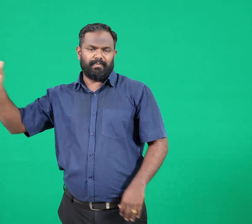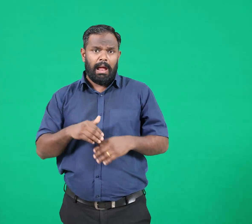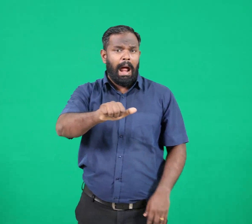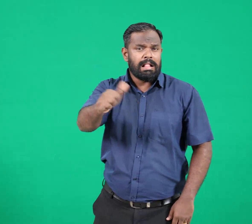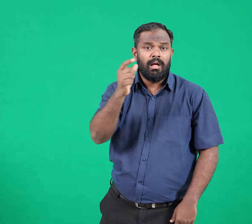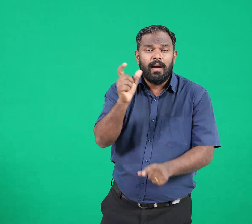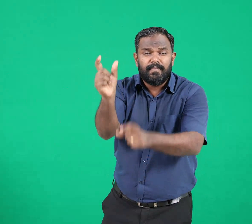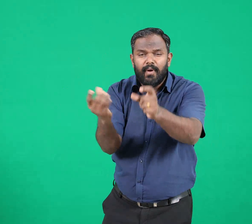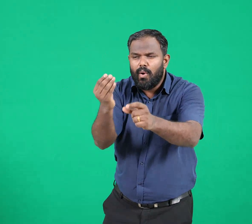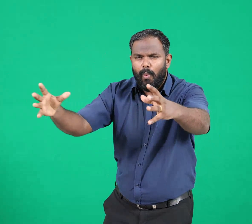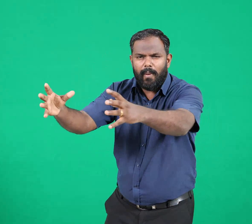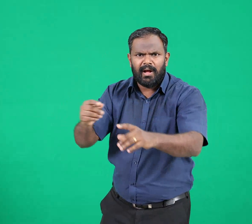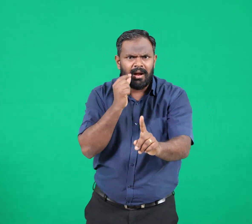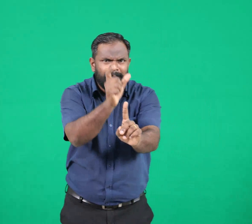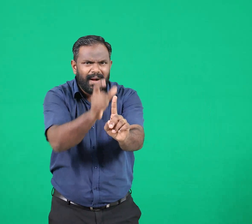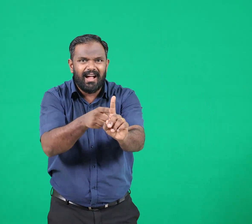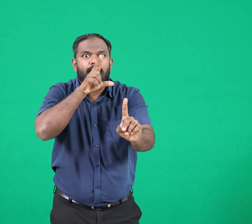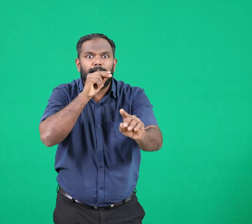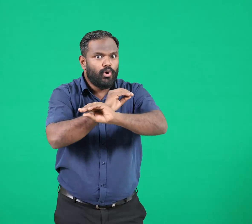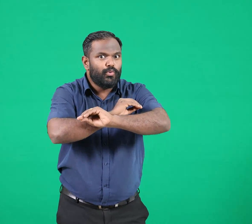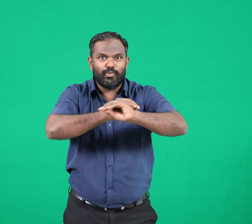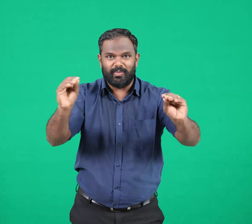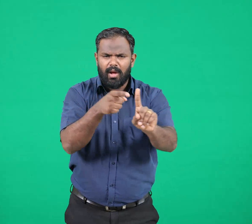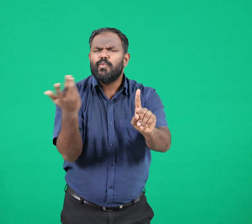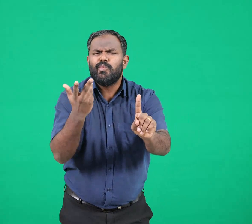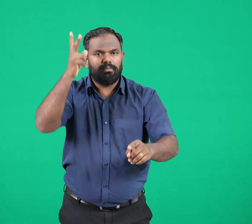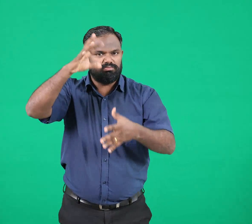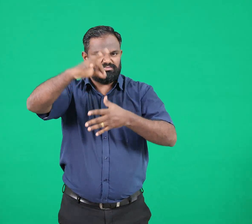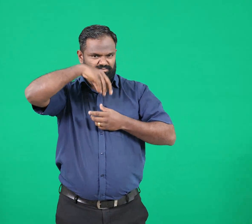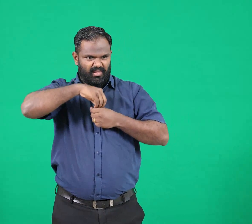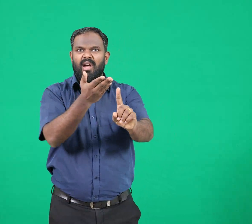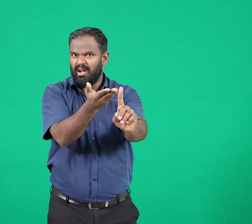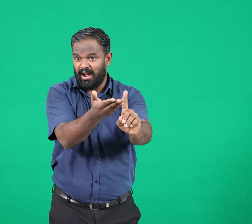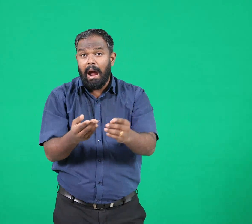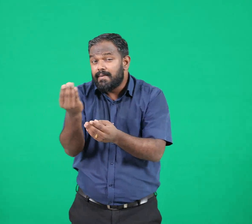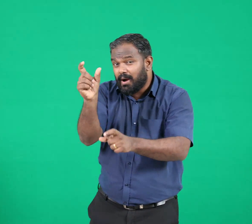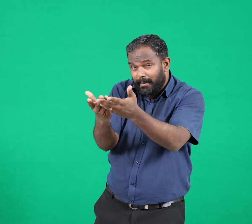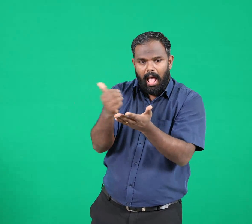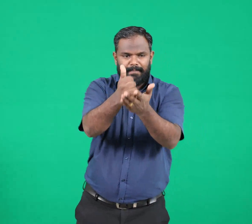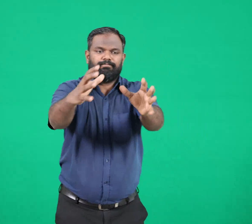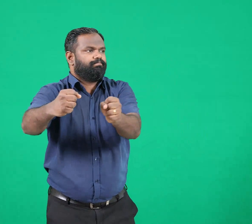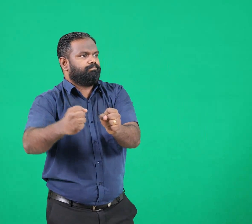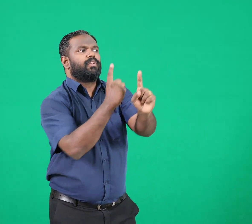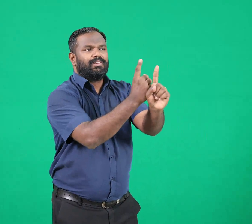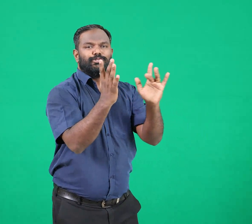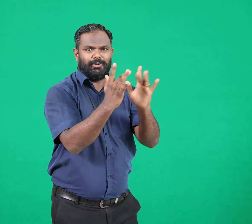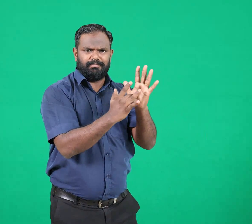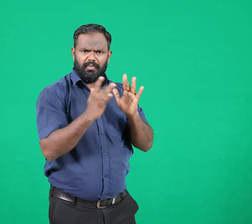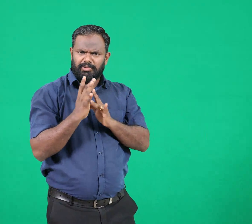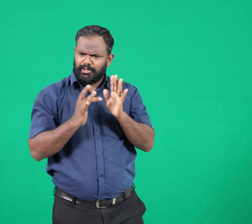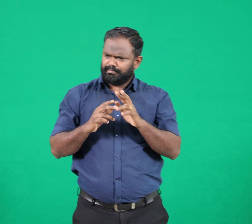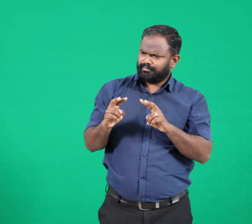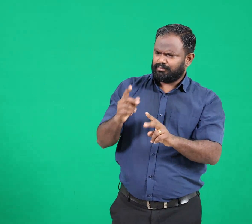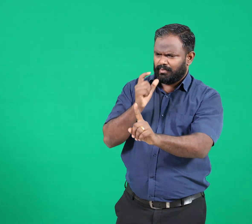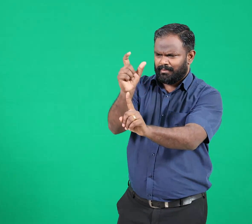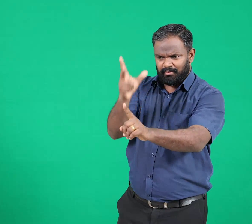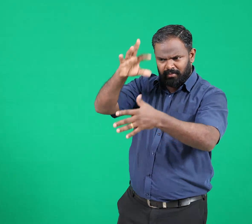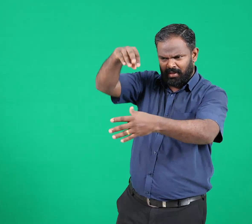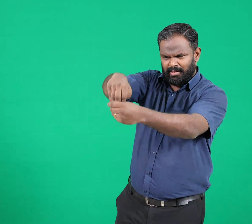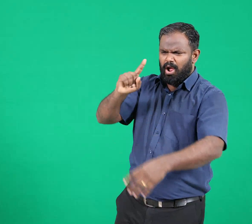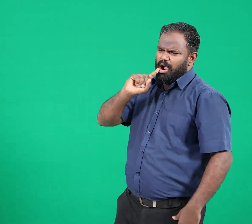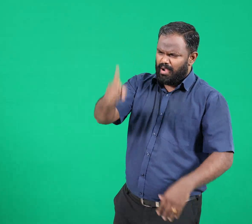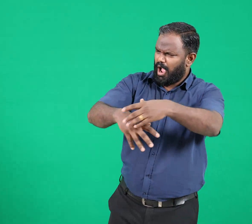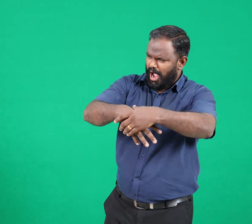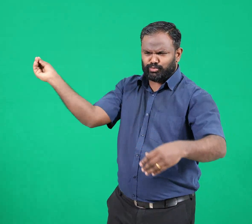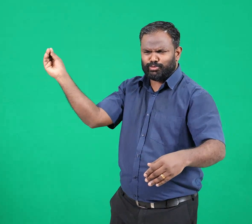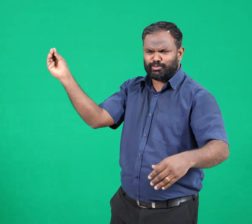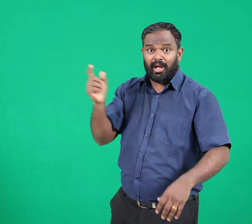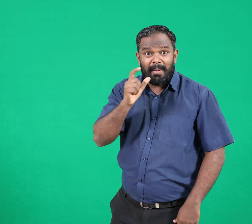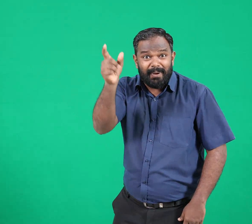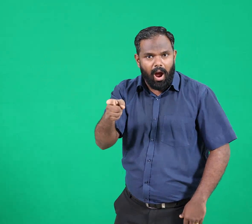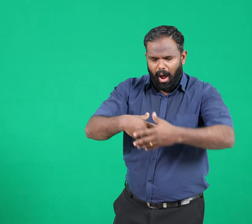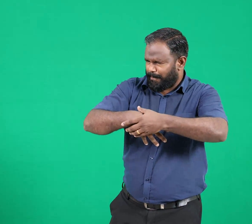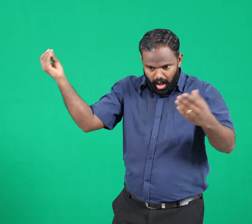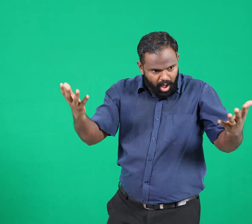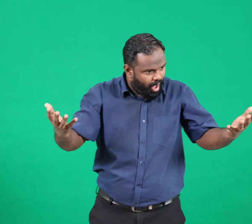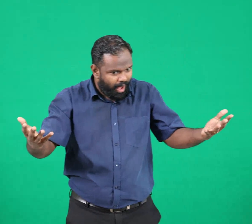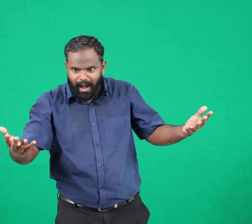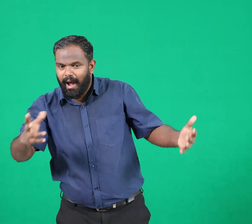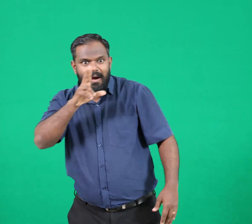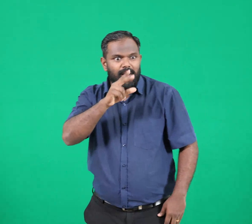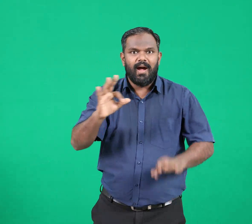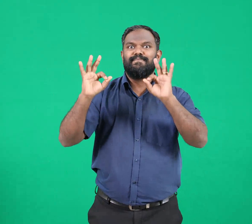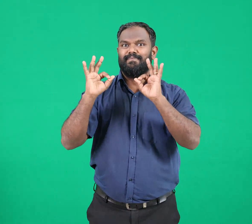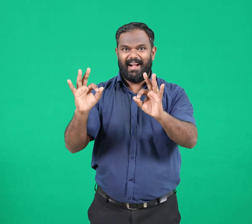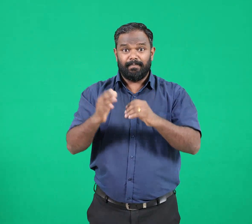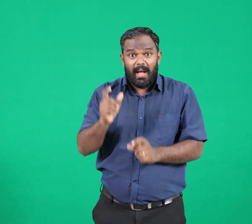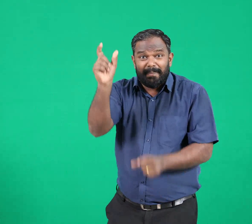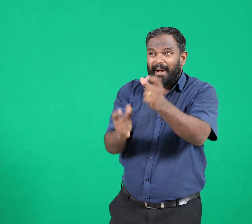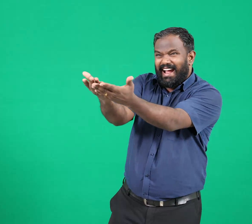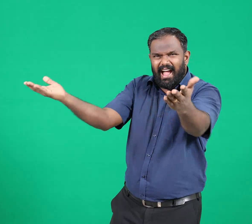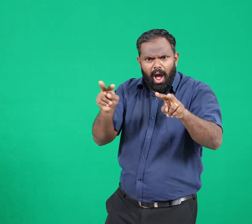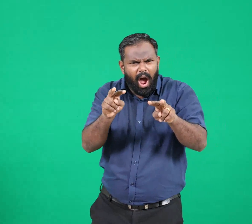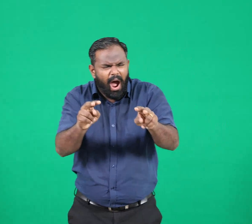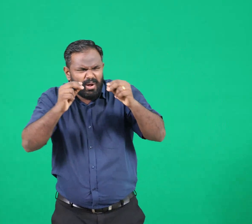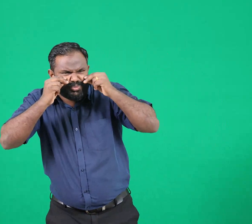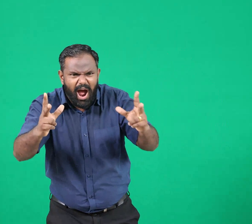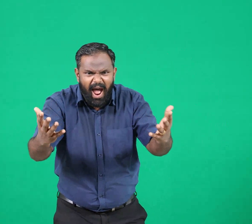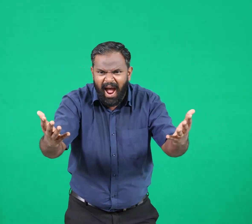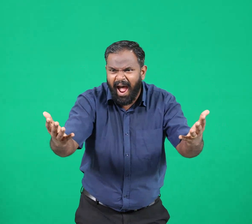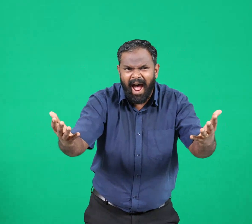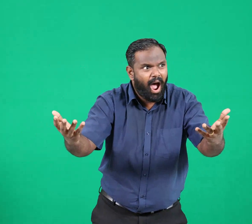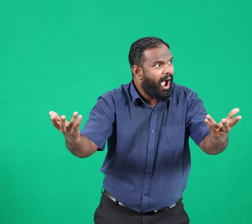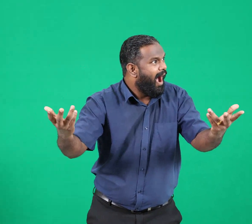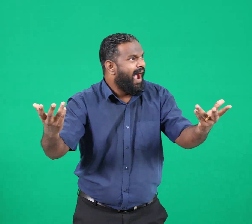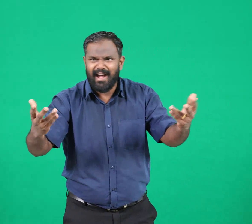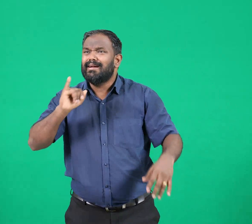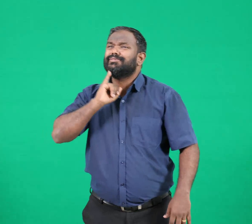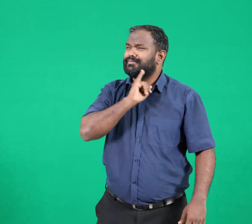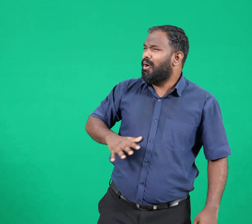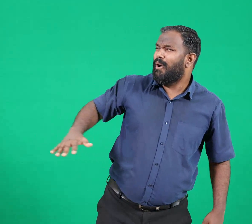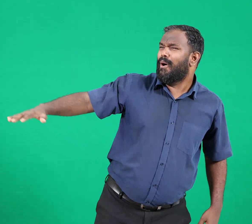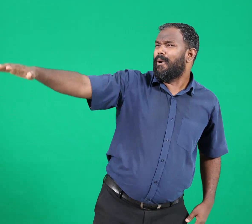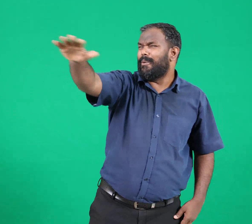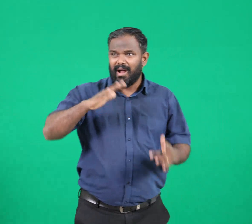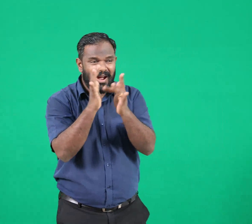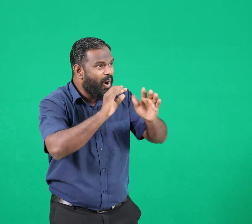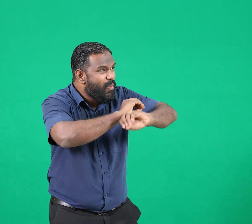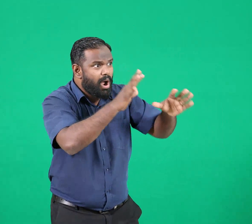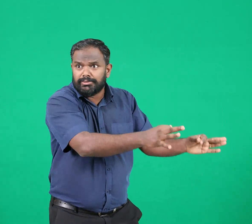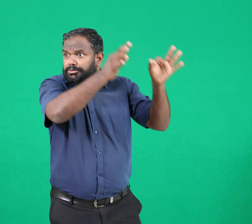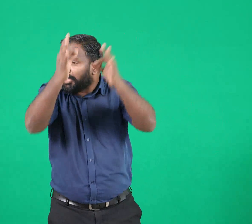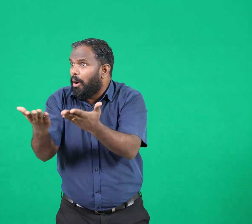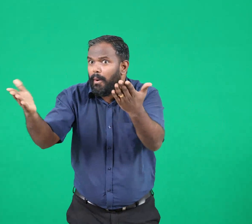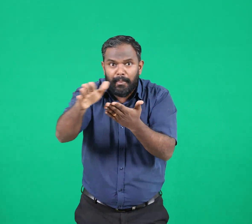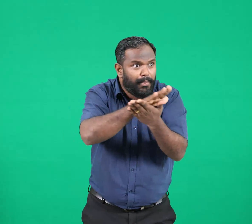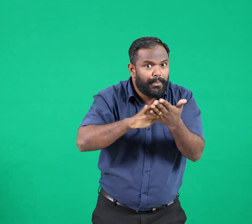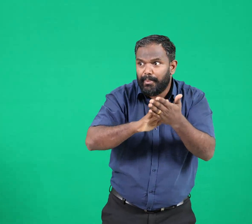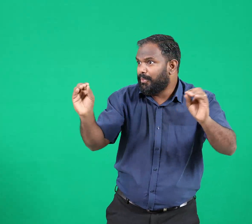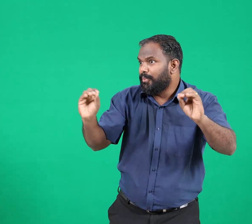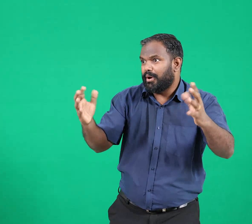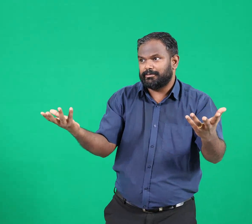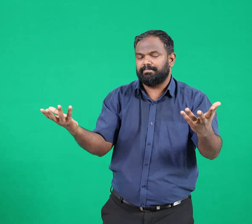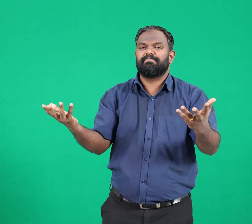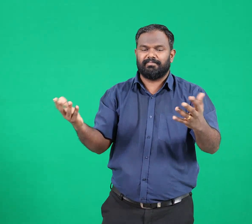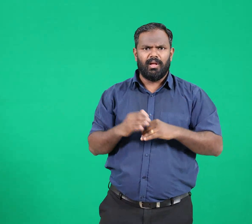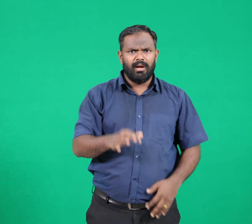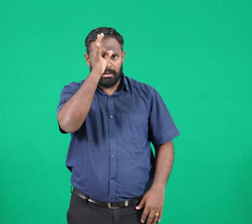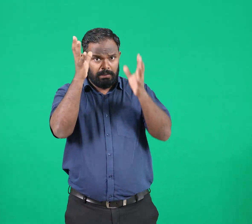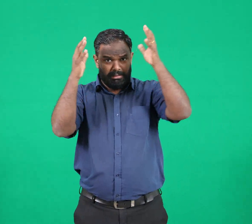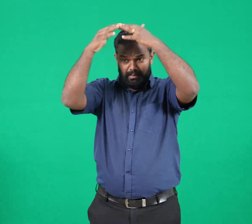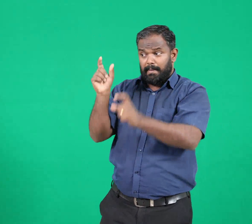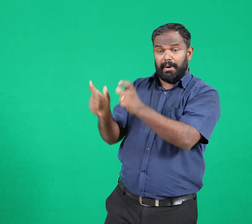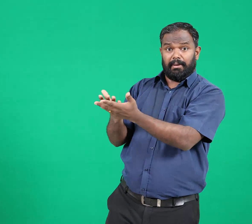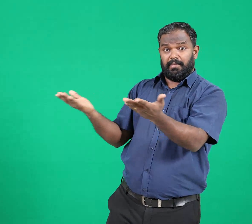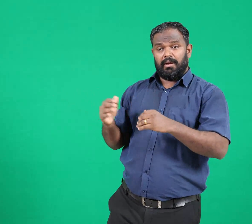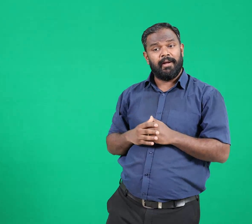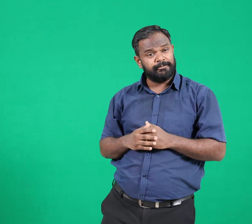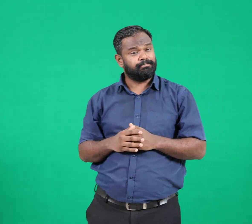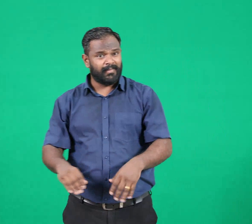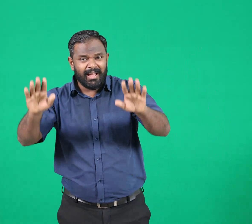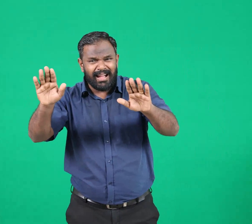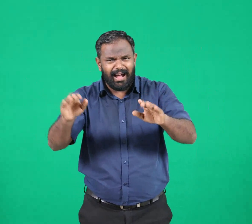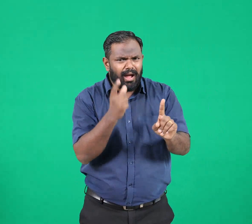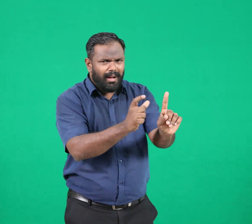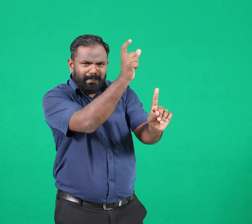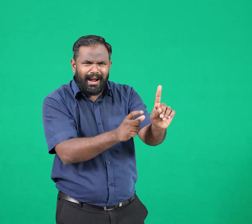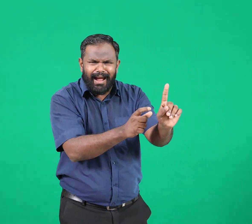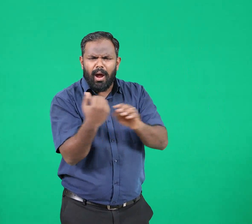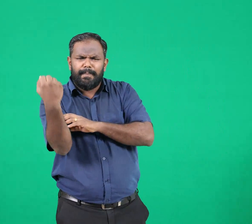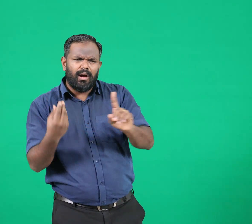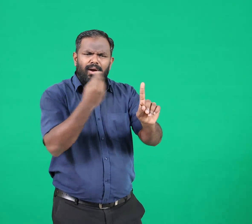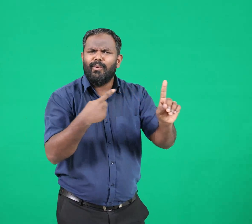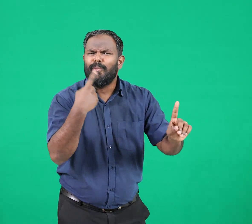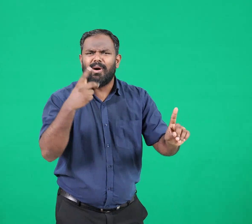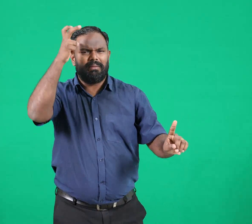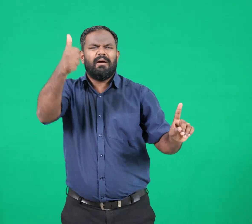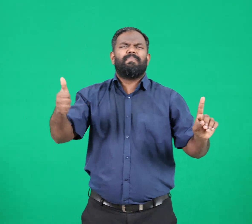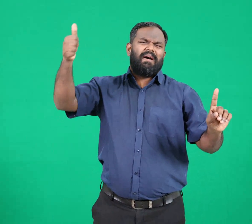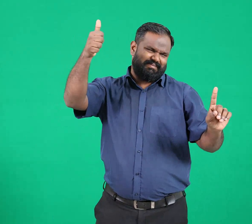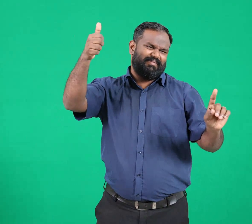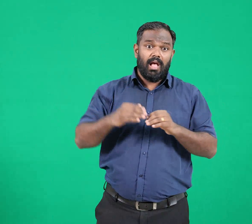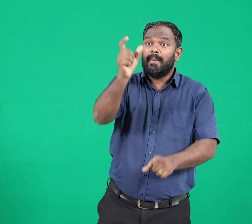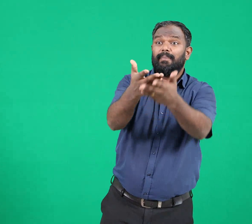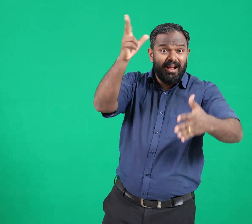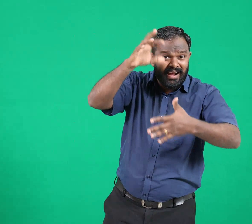As they were leaving, a demon-possessed man who was mute was brought to Jesus. And when the demon had been driven out, the man began to speak. The crowds were amazed and said, "Nothing like this has ever been seen in Israel!"